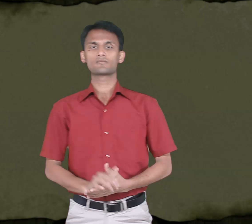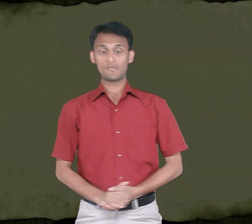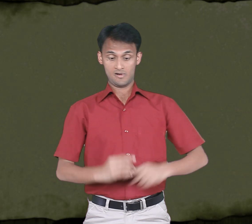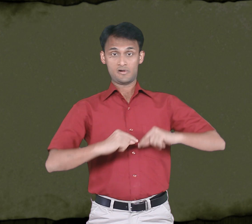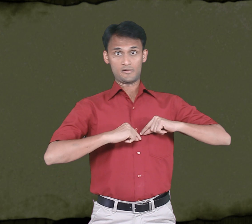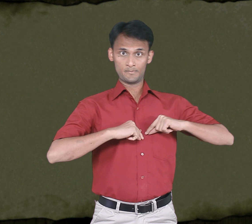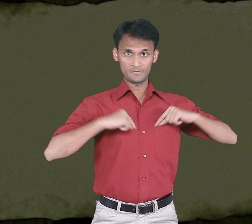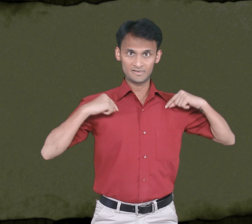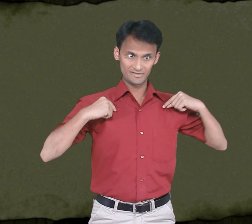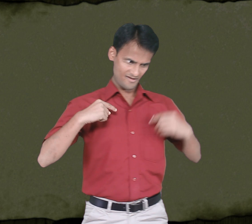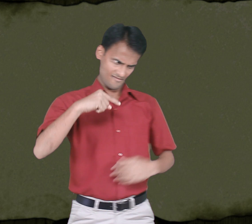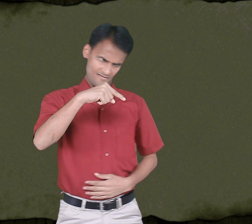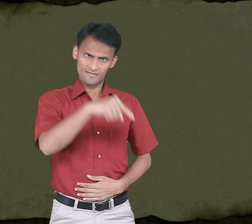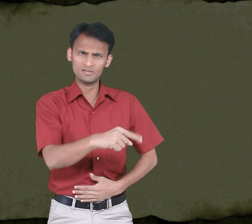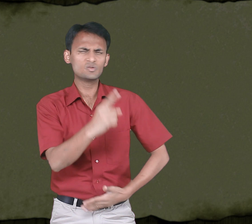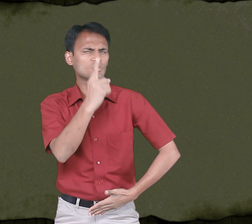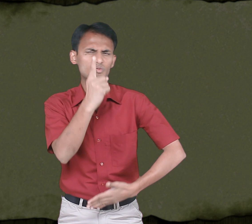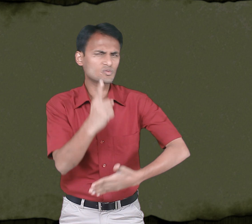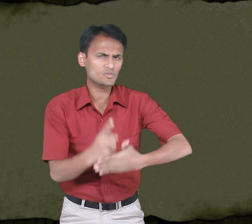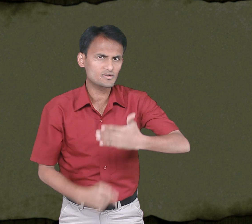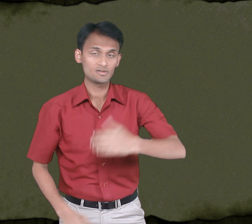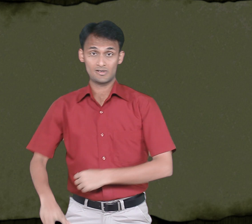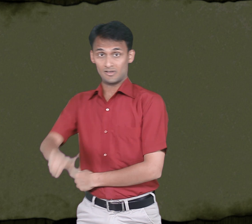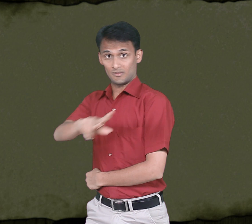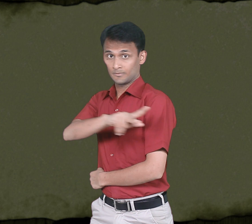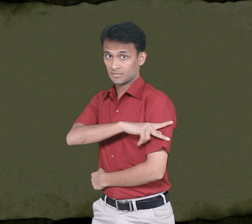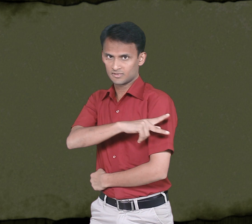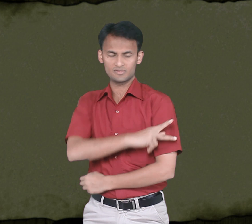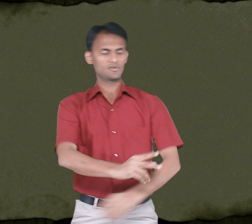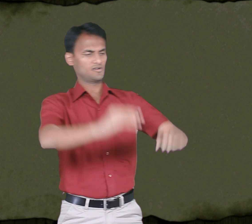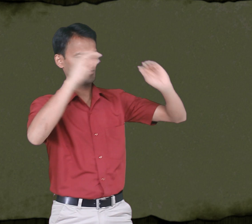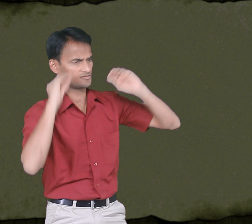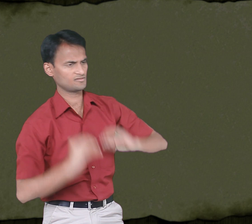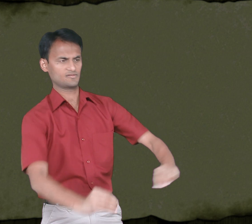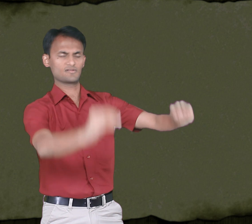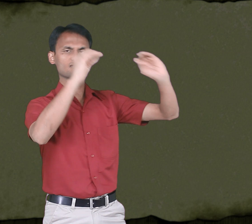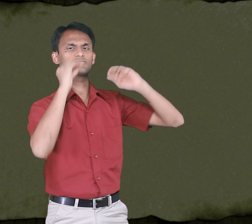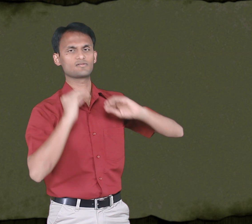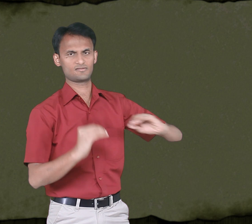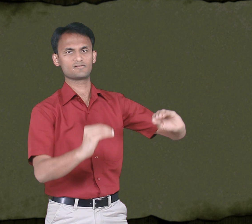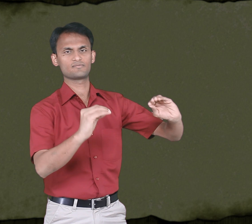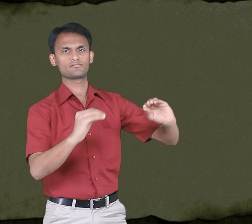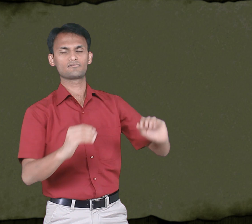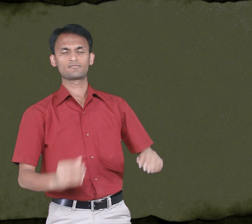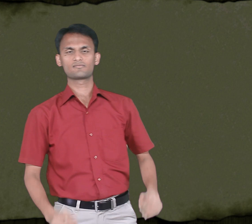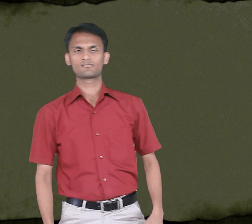Paul teaches about marriage